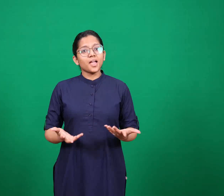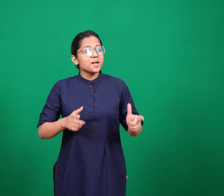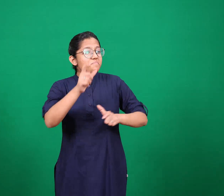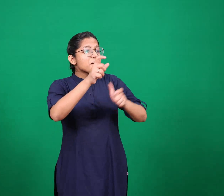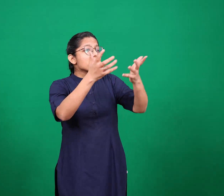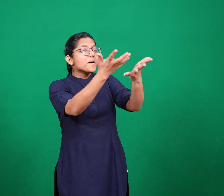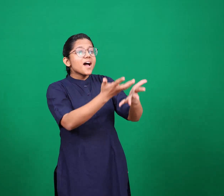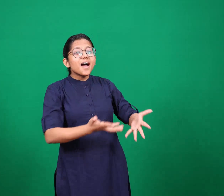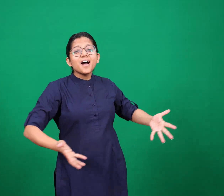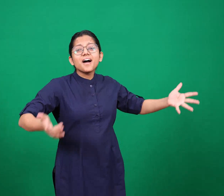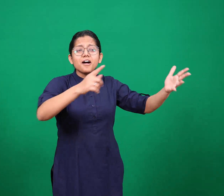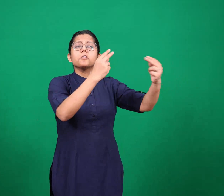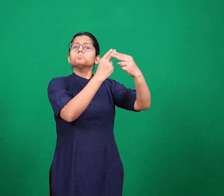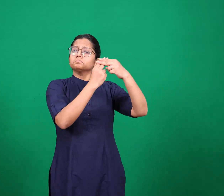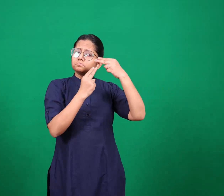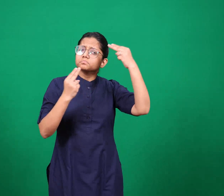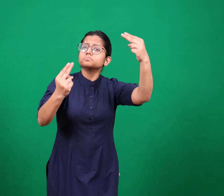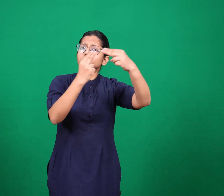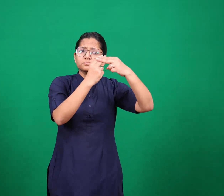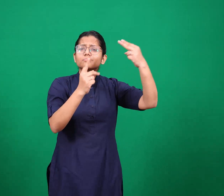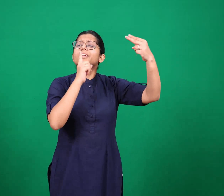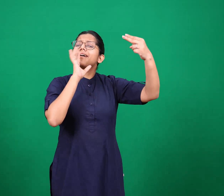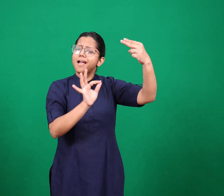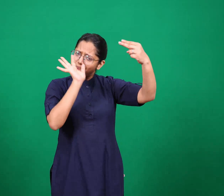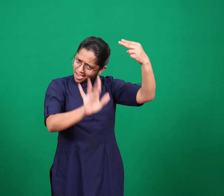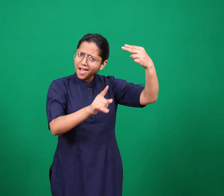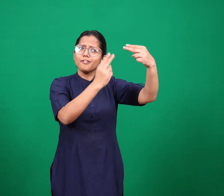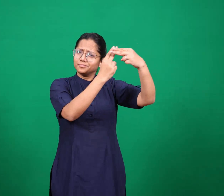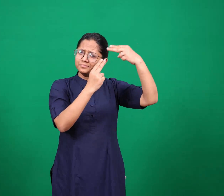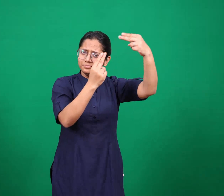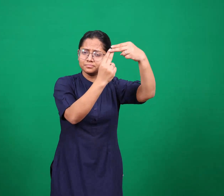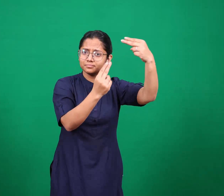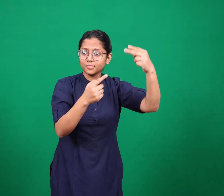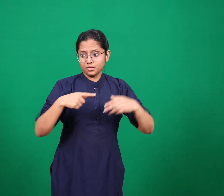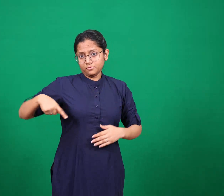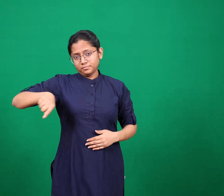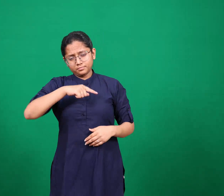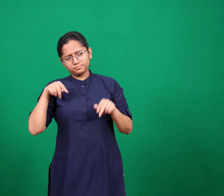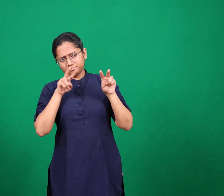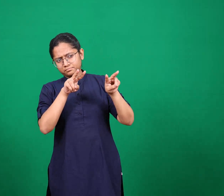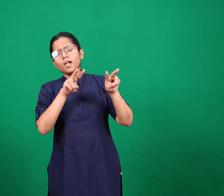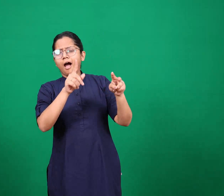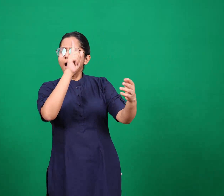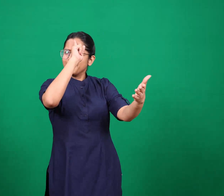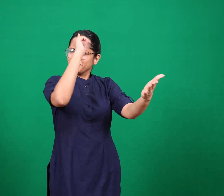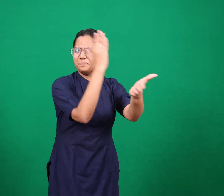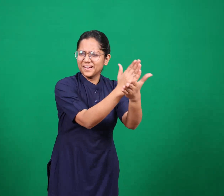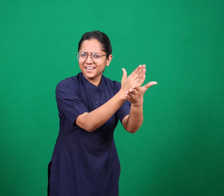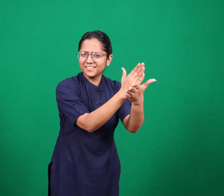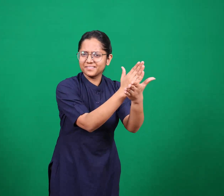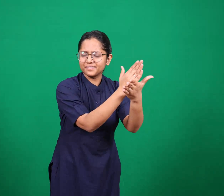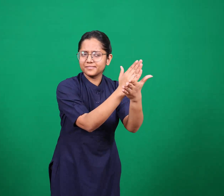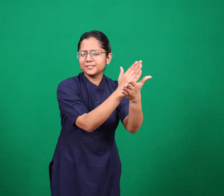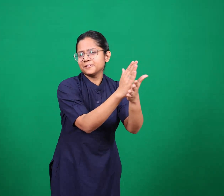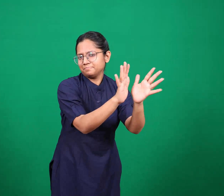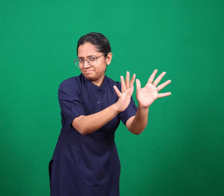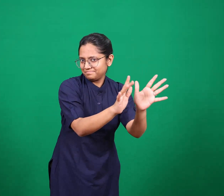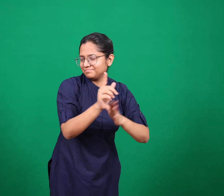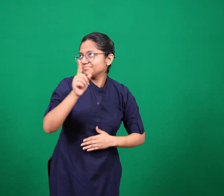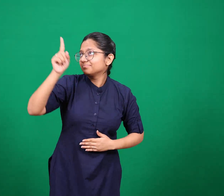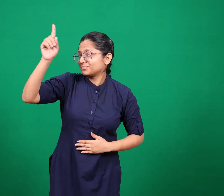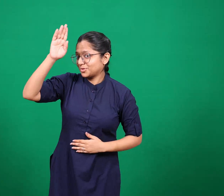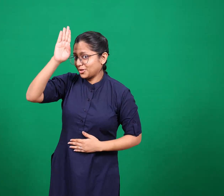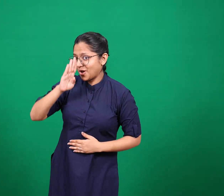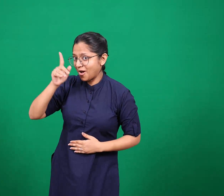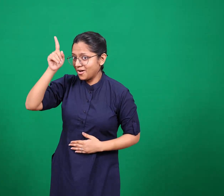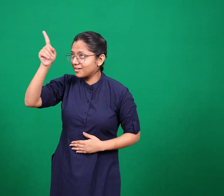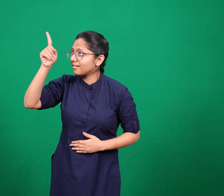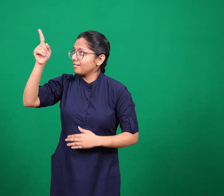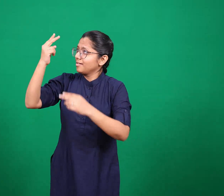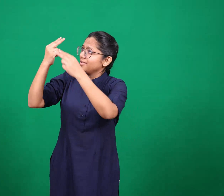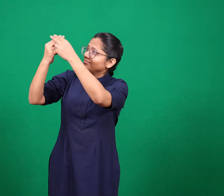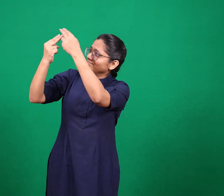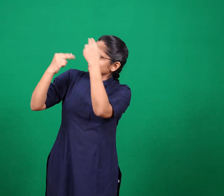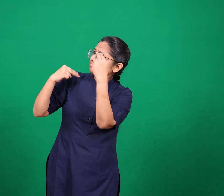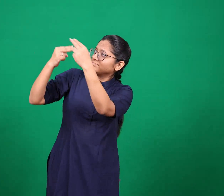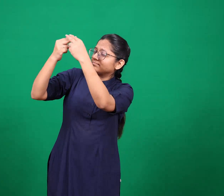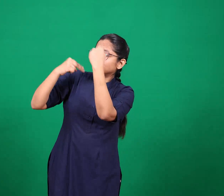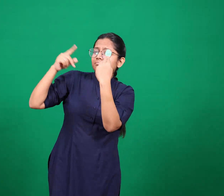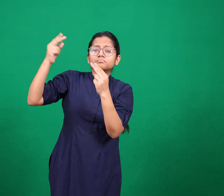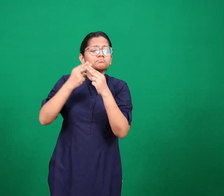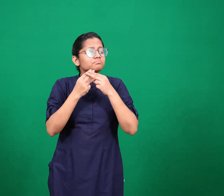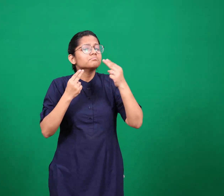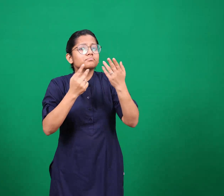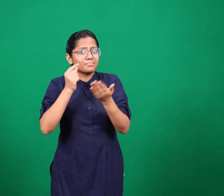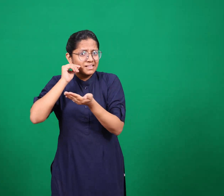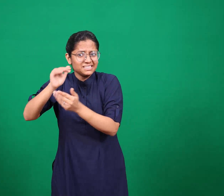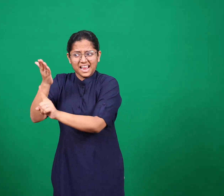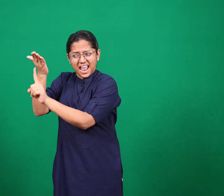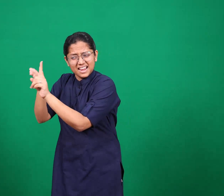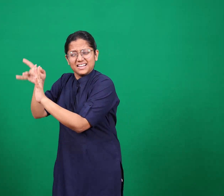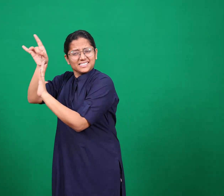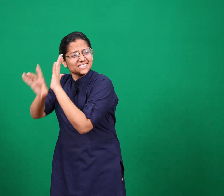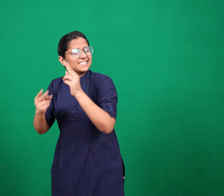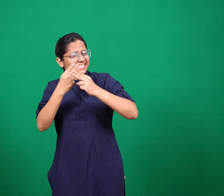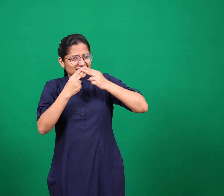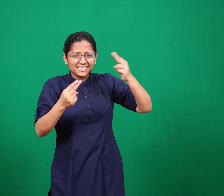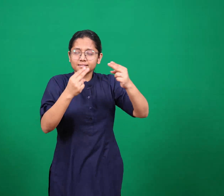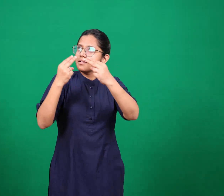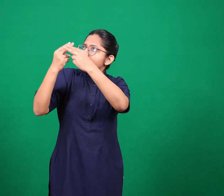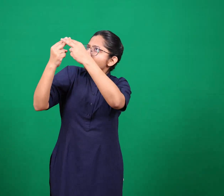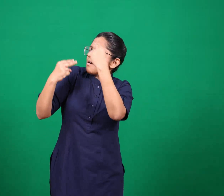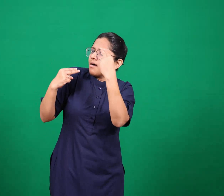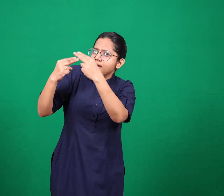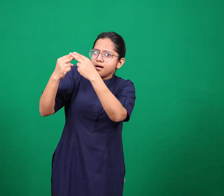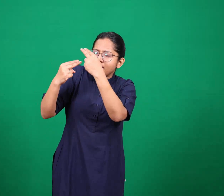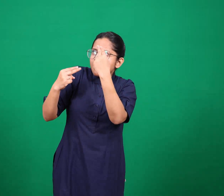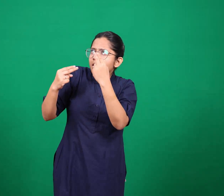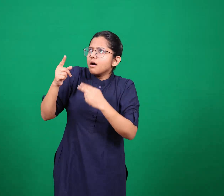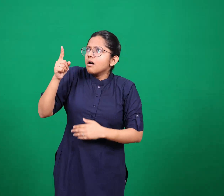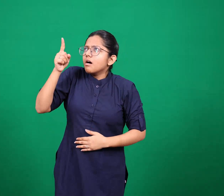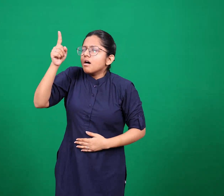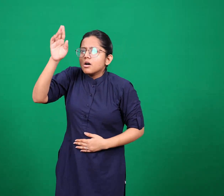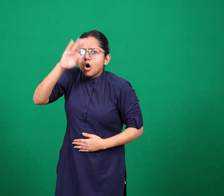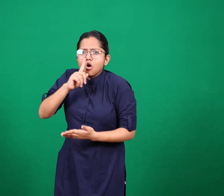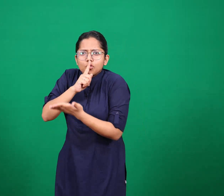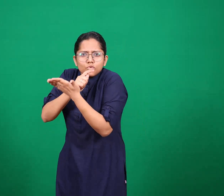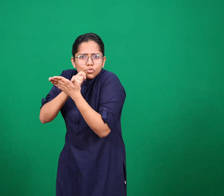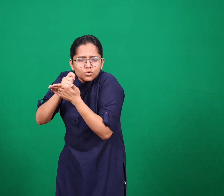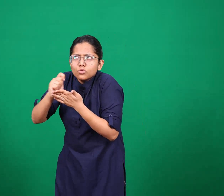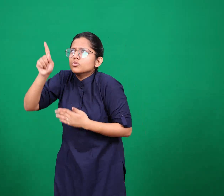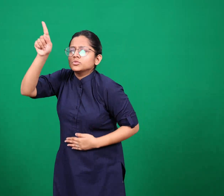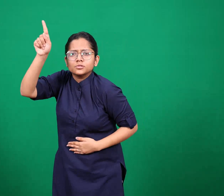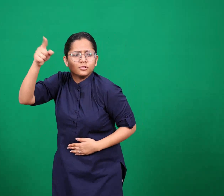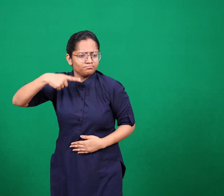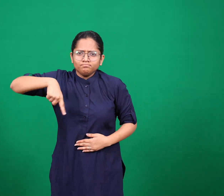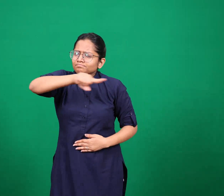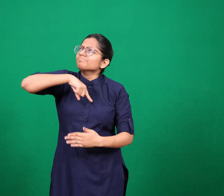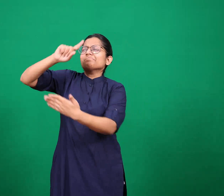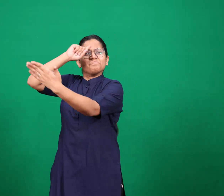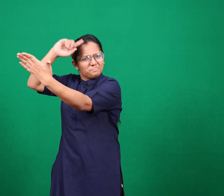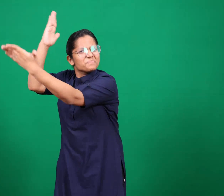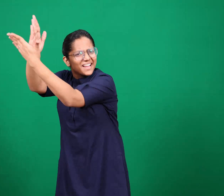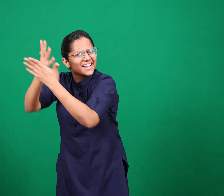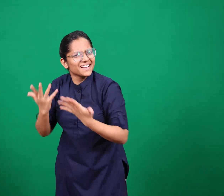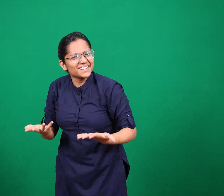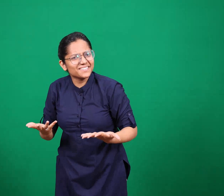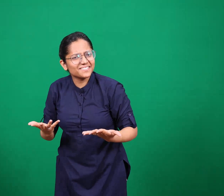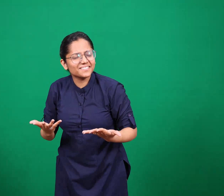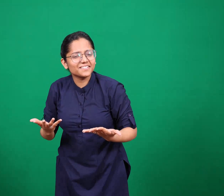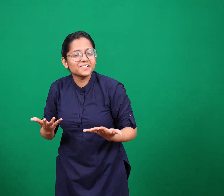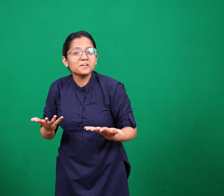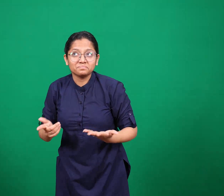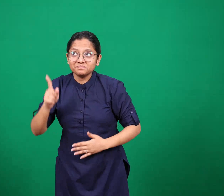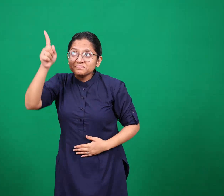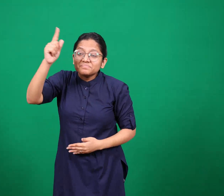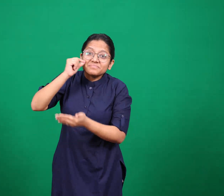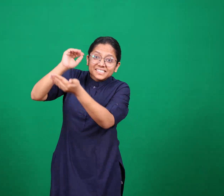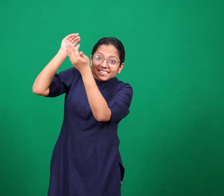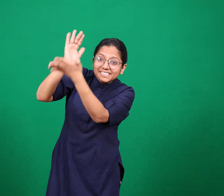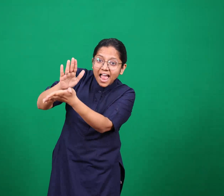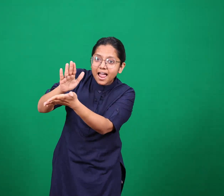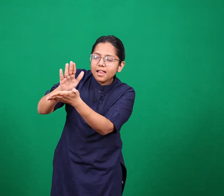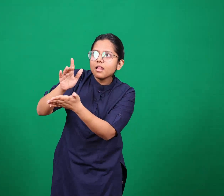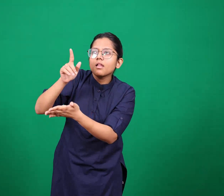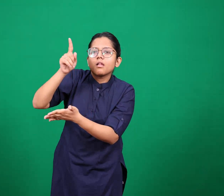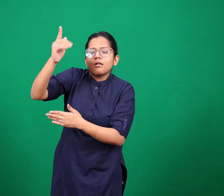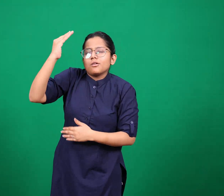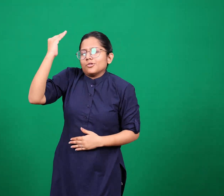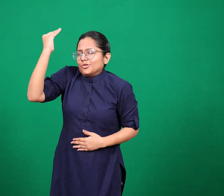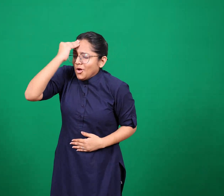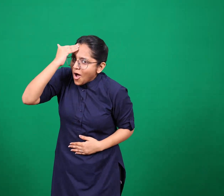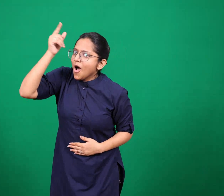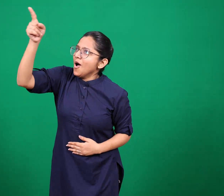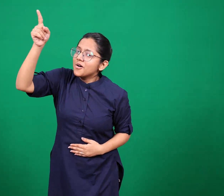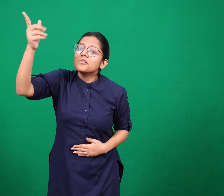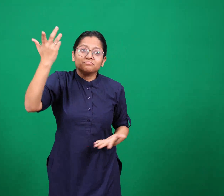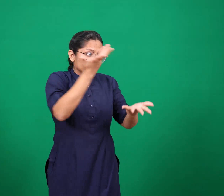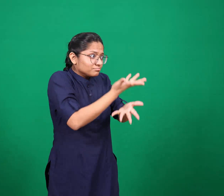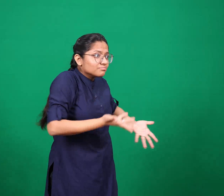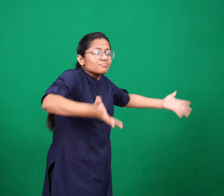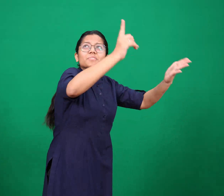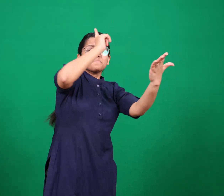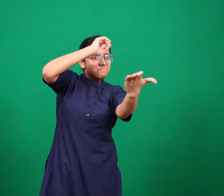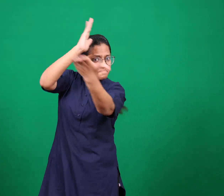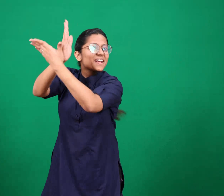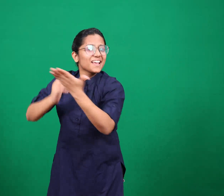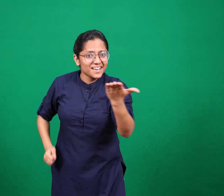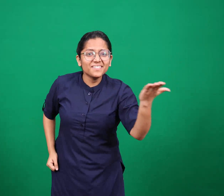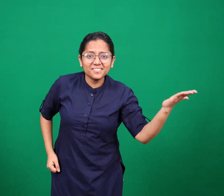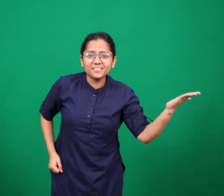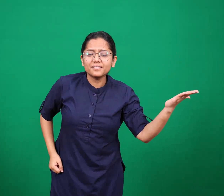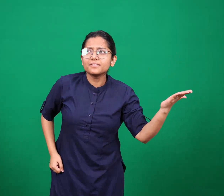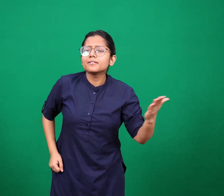Even if we accept human testimony, the testimony of God is greater. For this is the testimony that God has given about His Son.